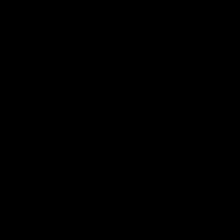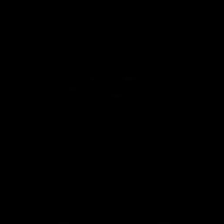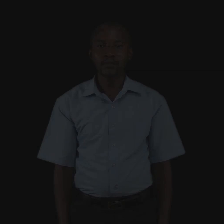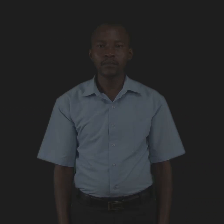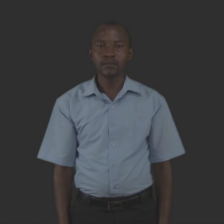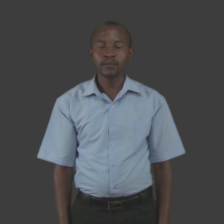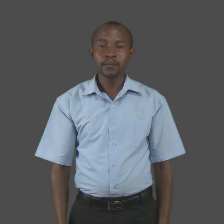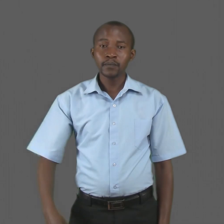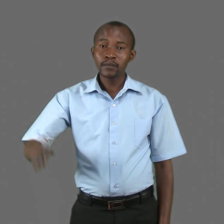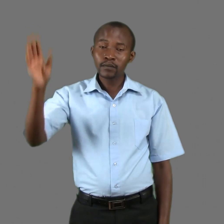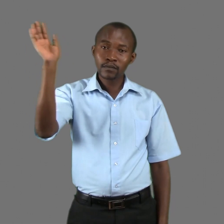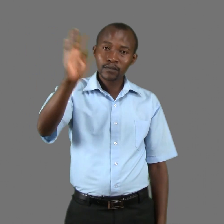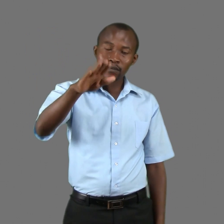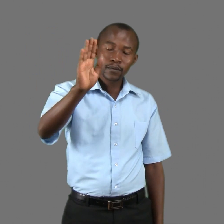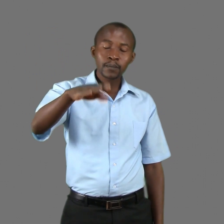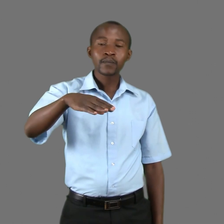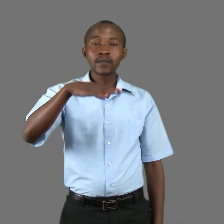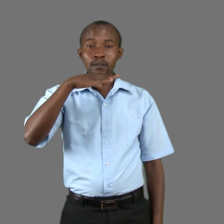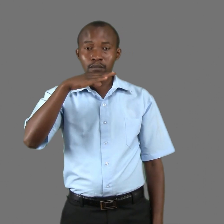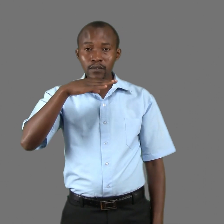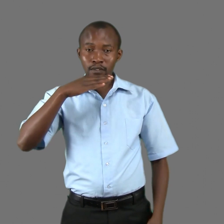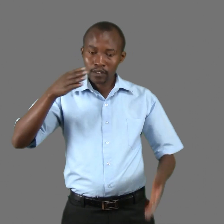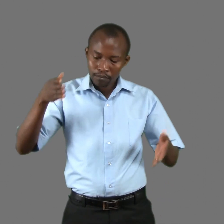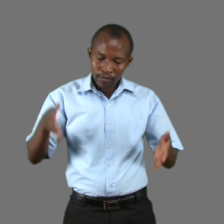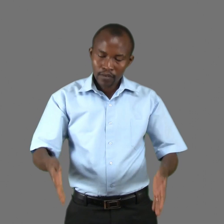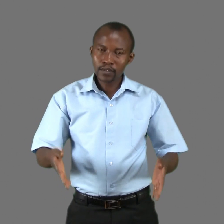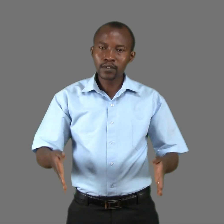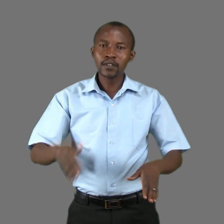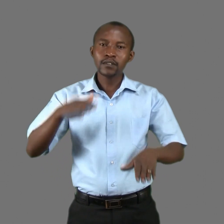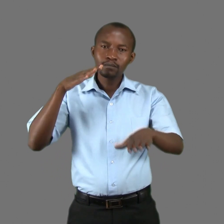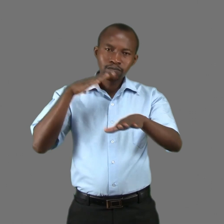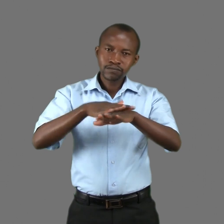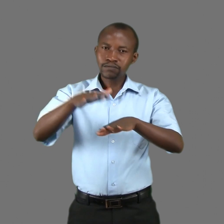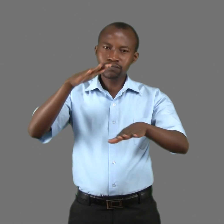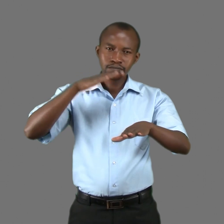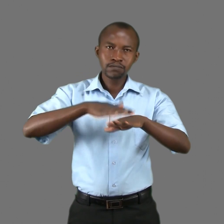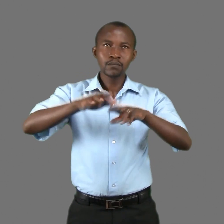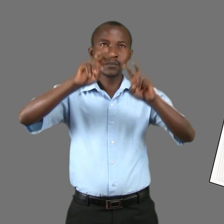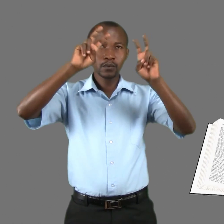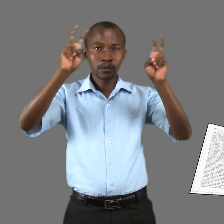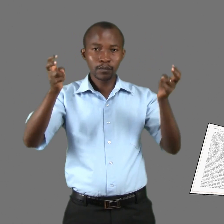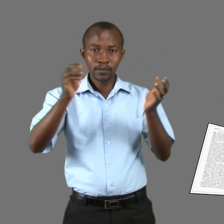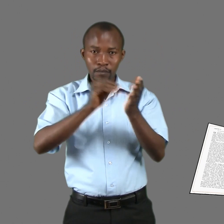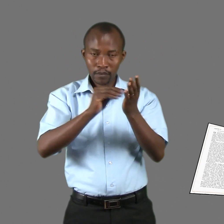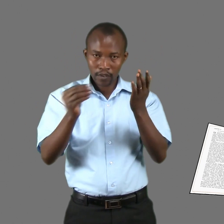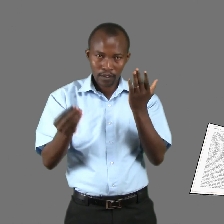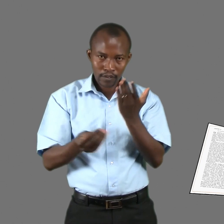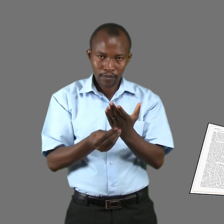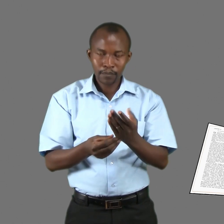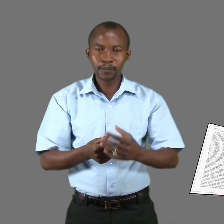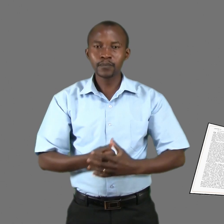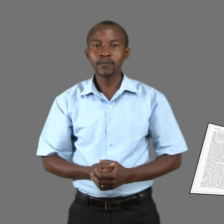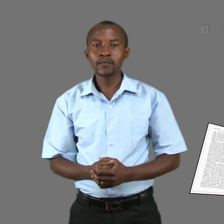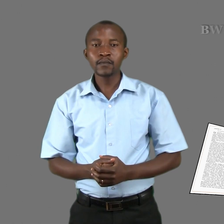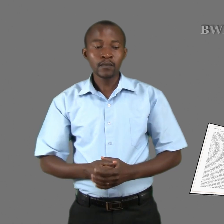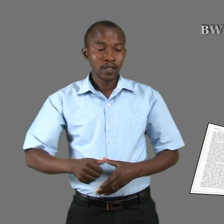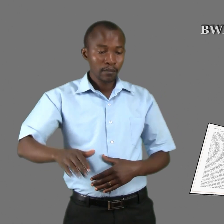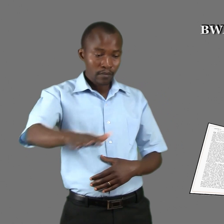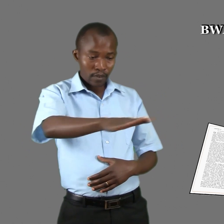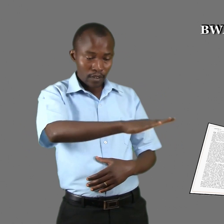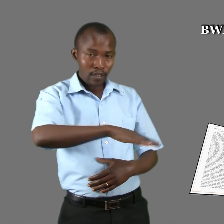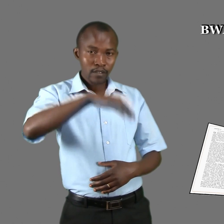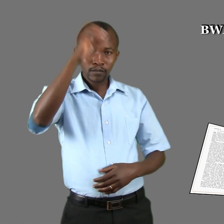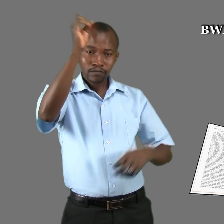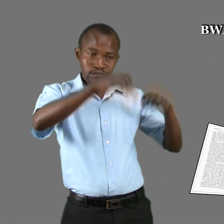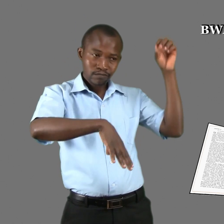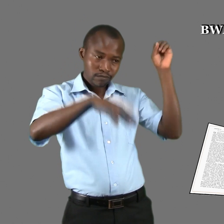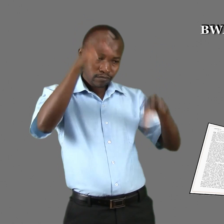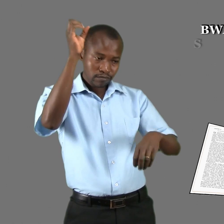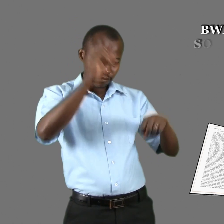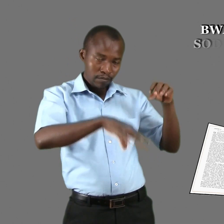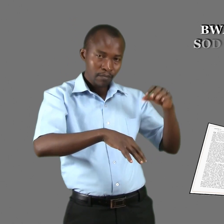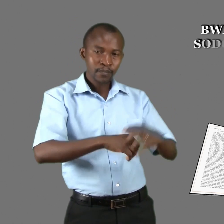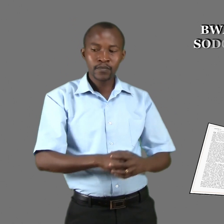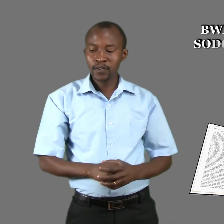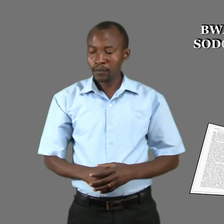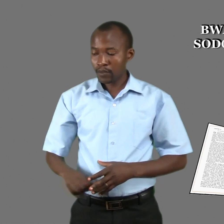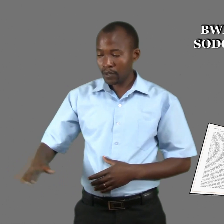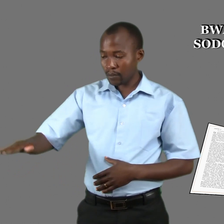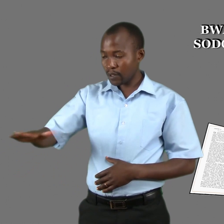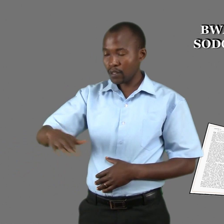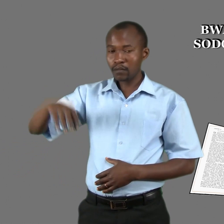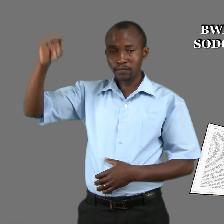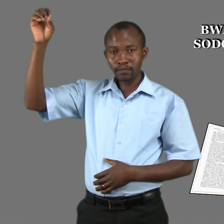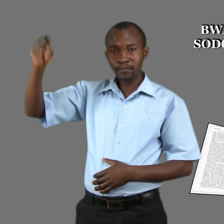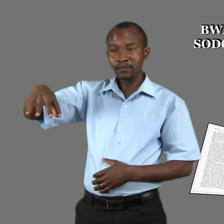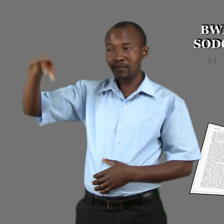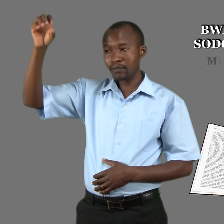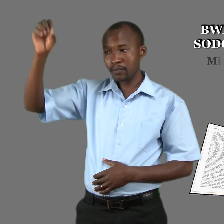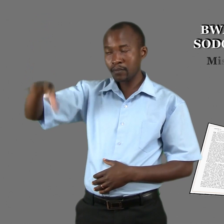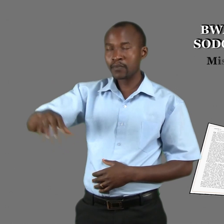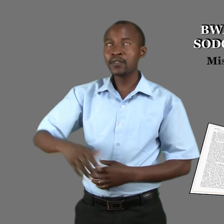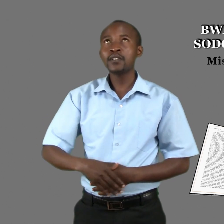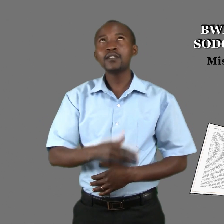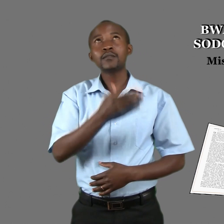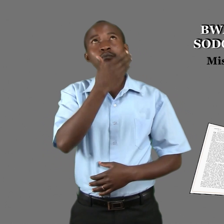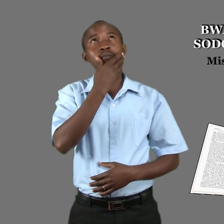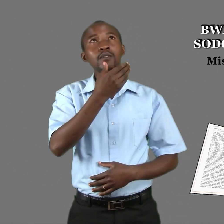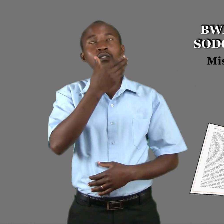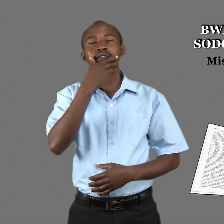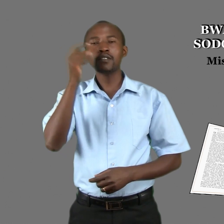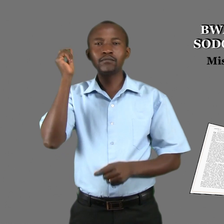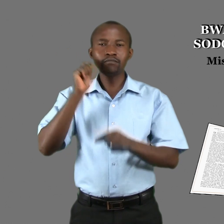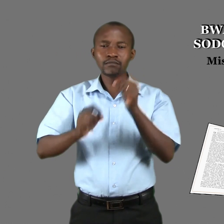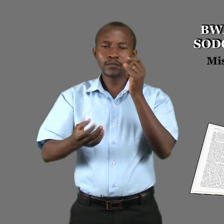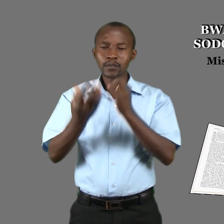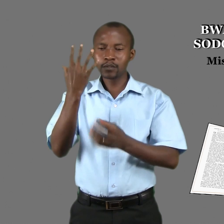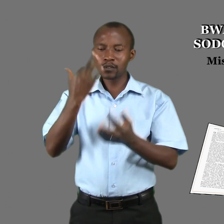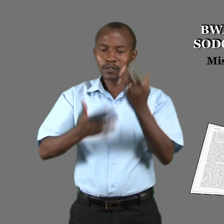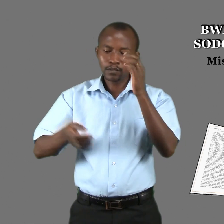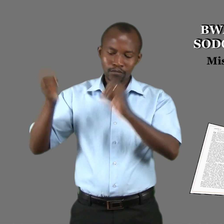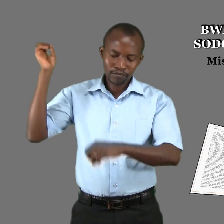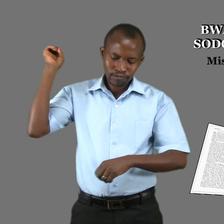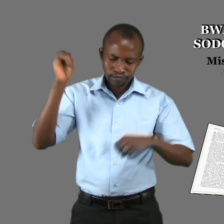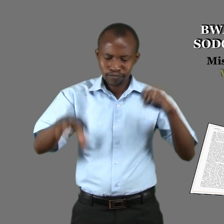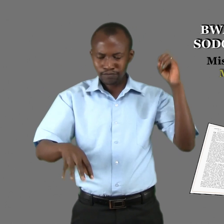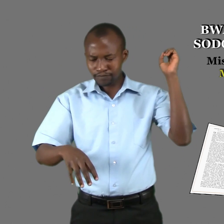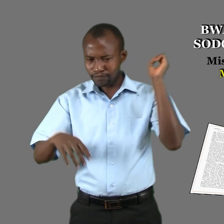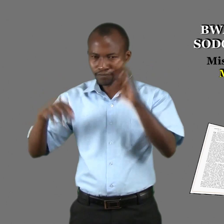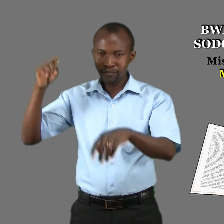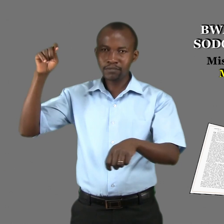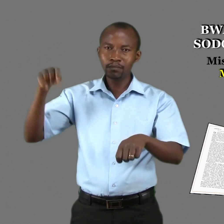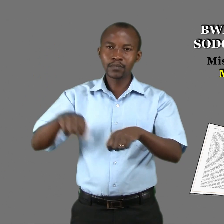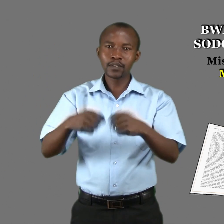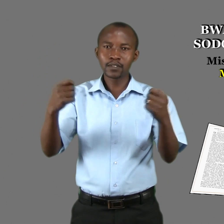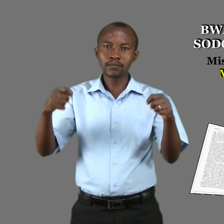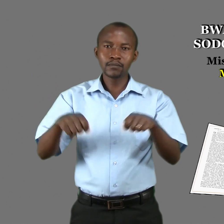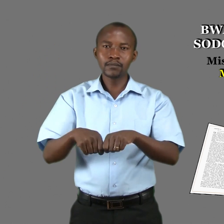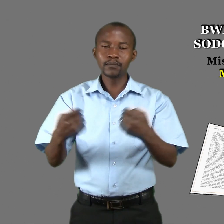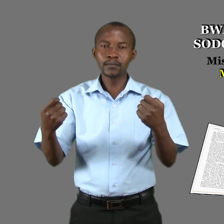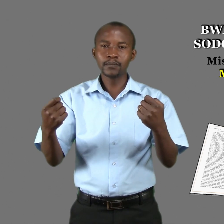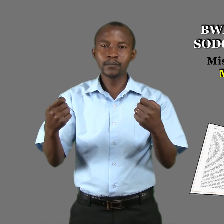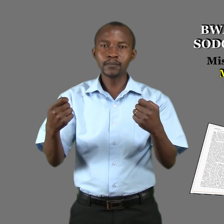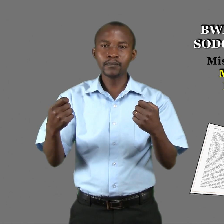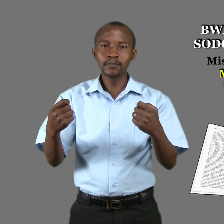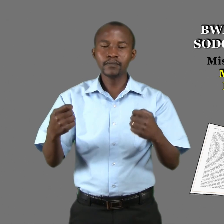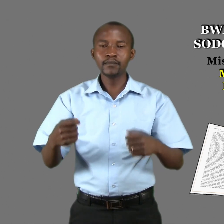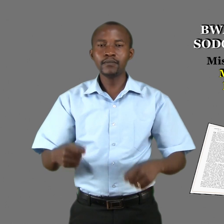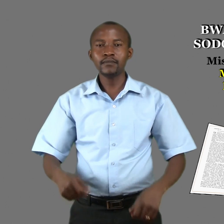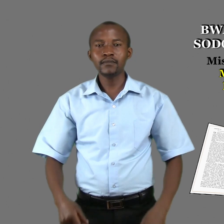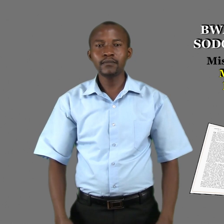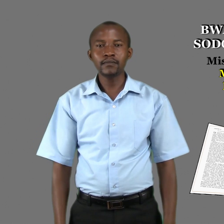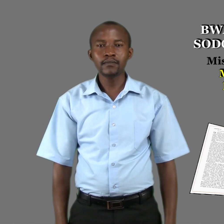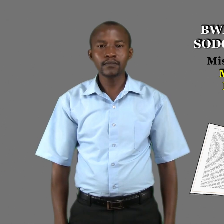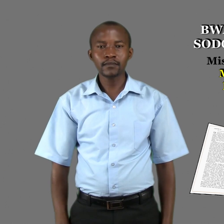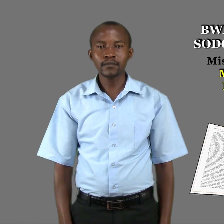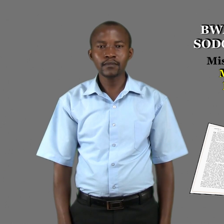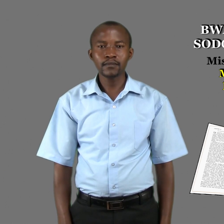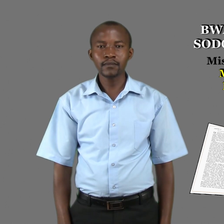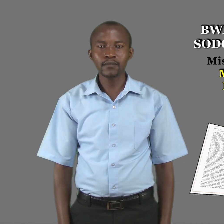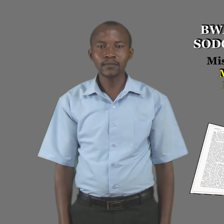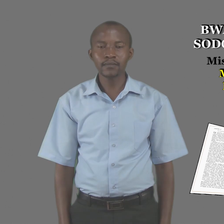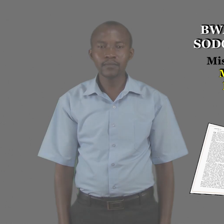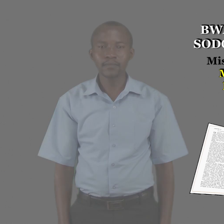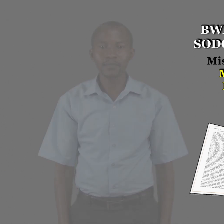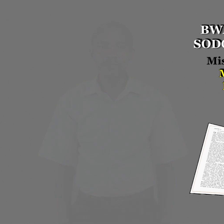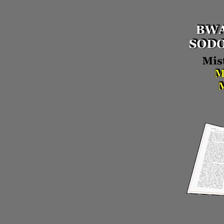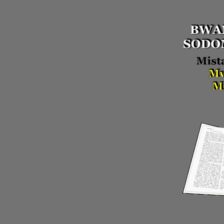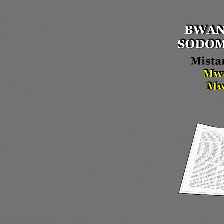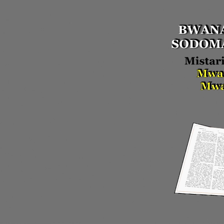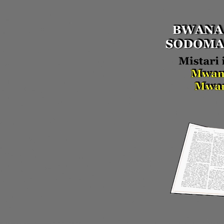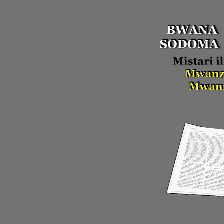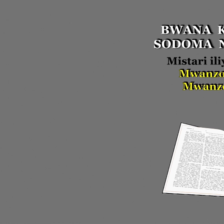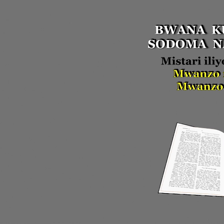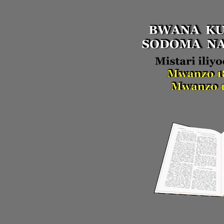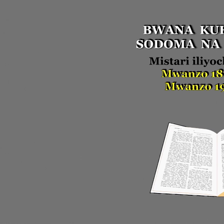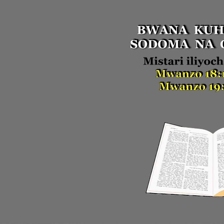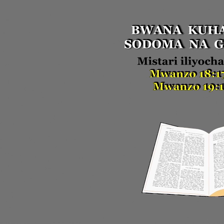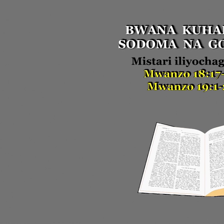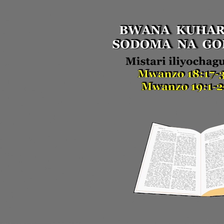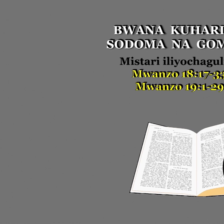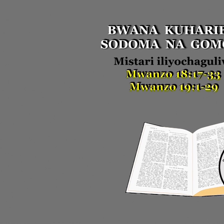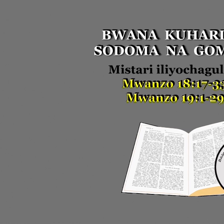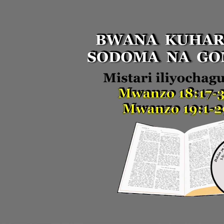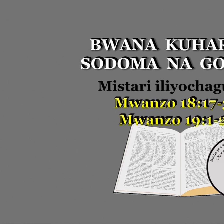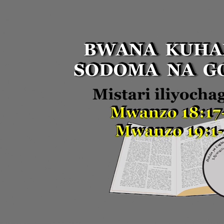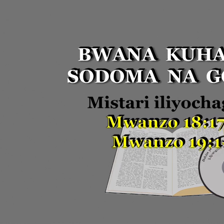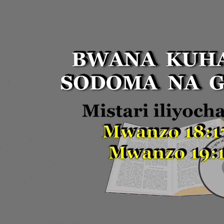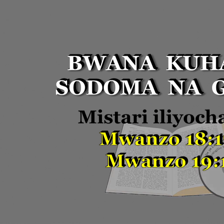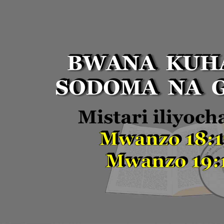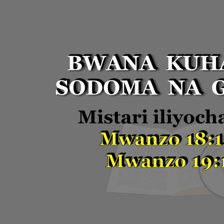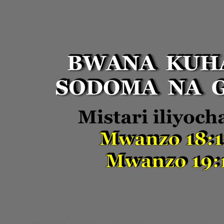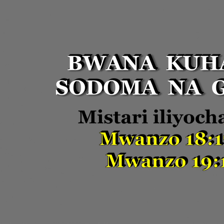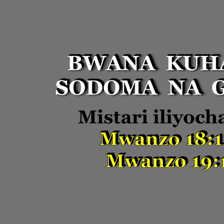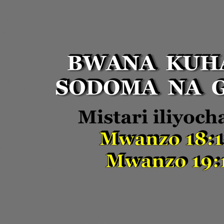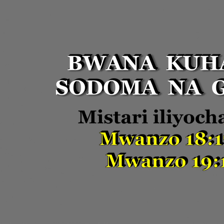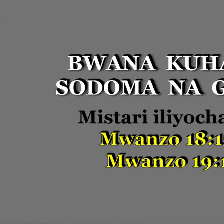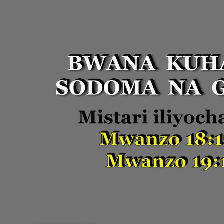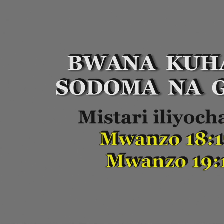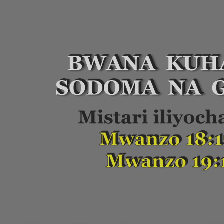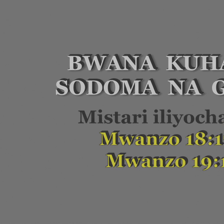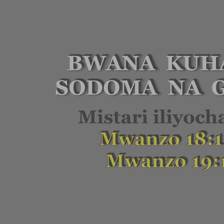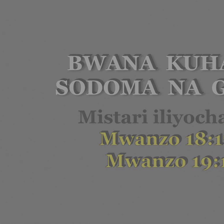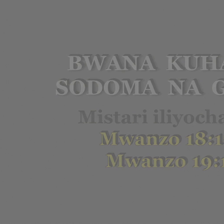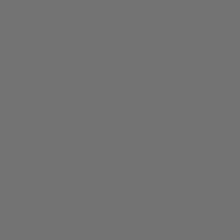The Lord destroys Sodom and Gomorrah